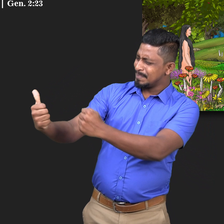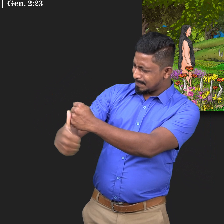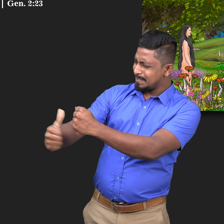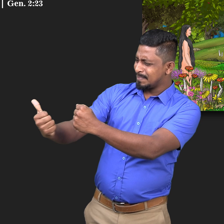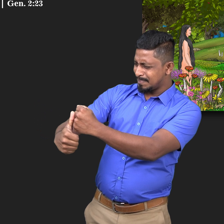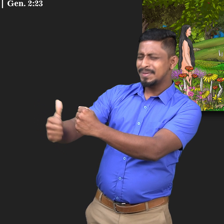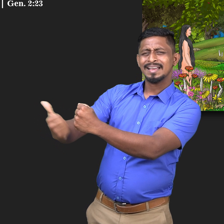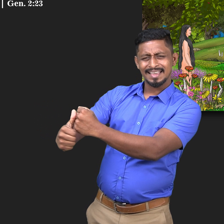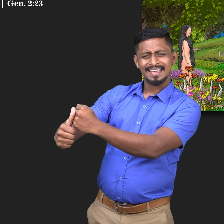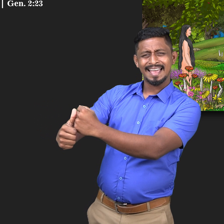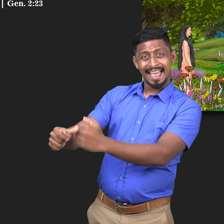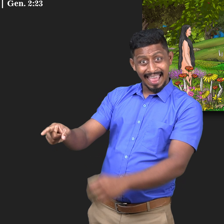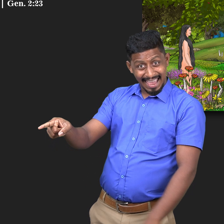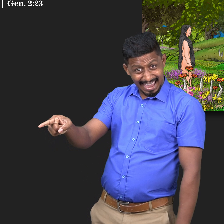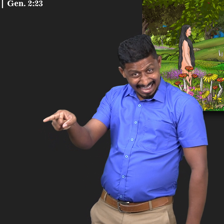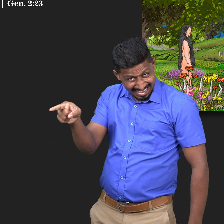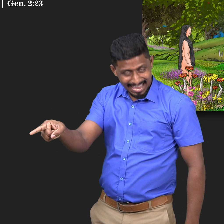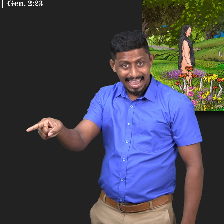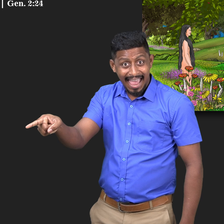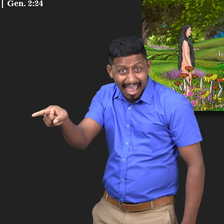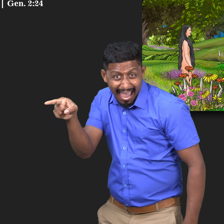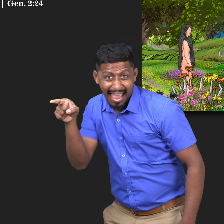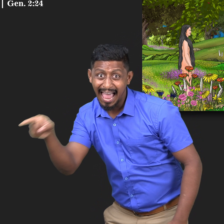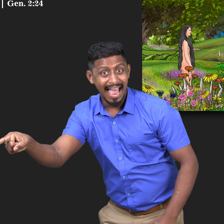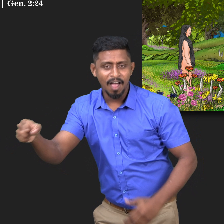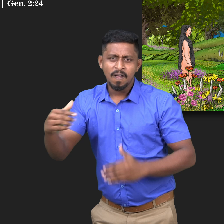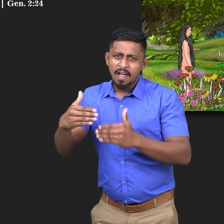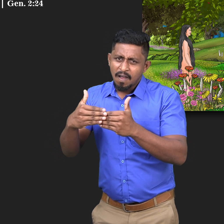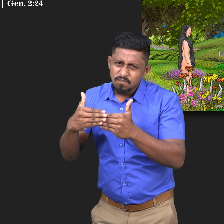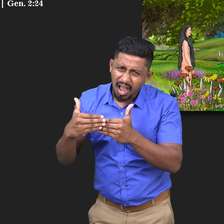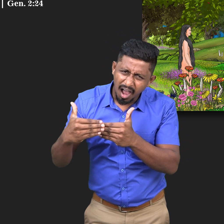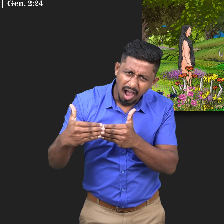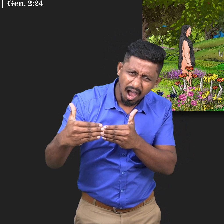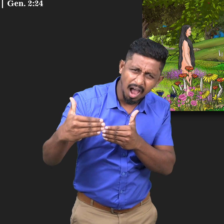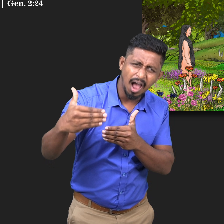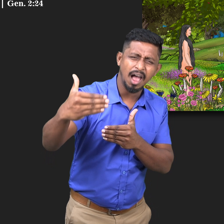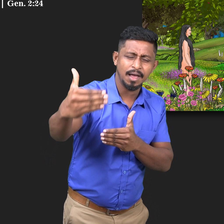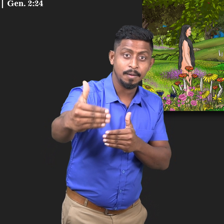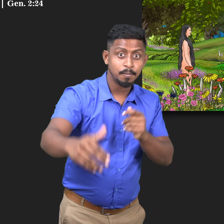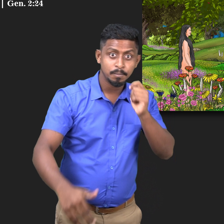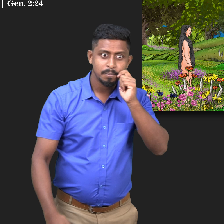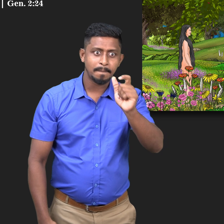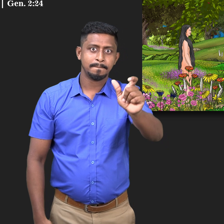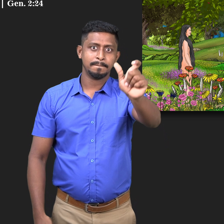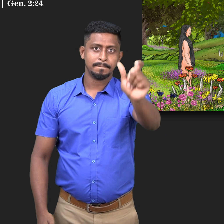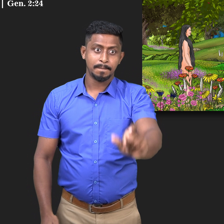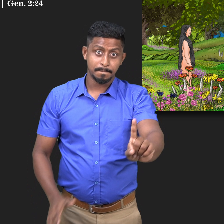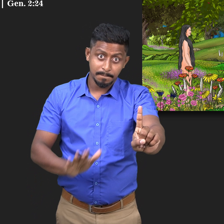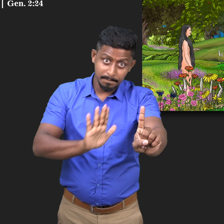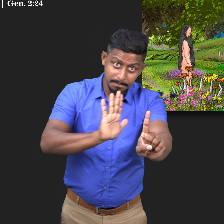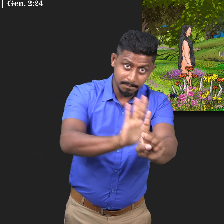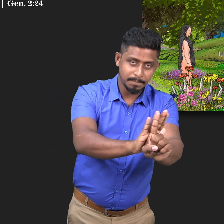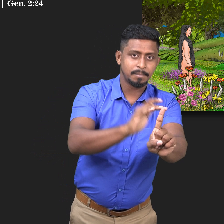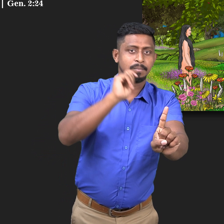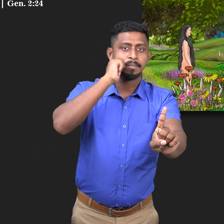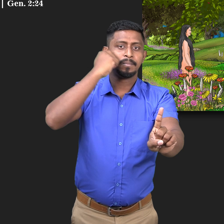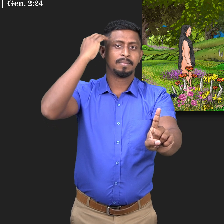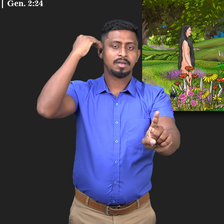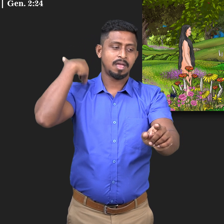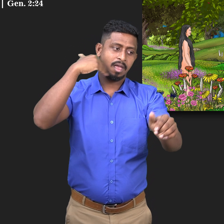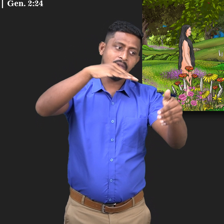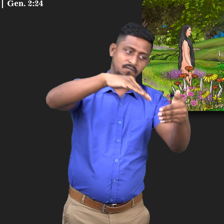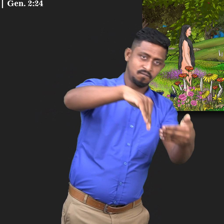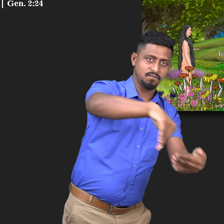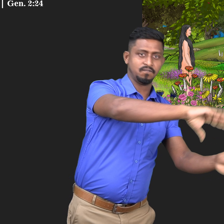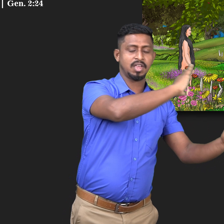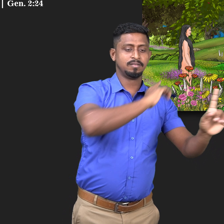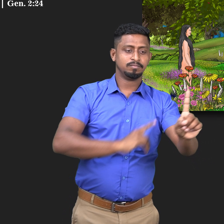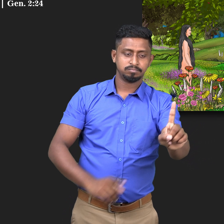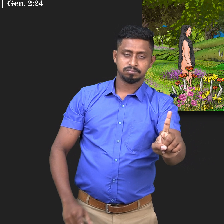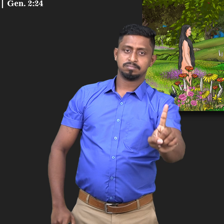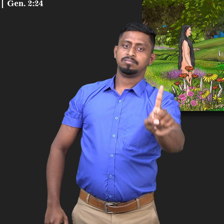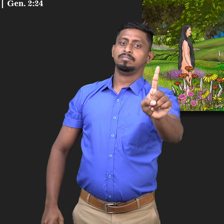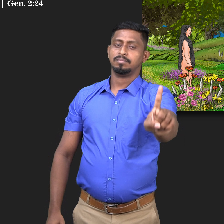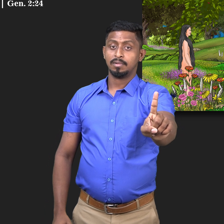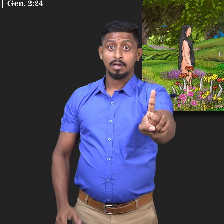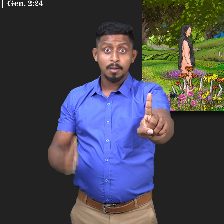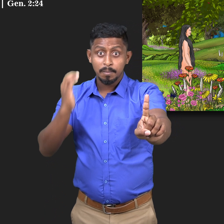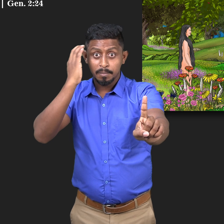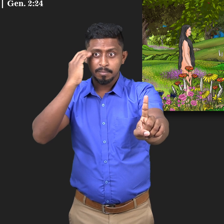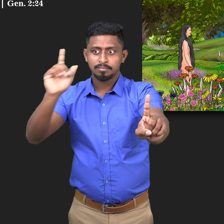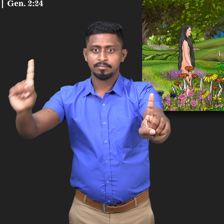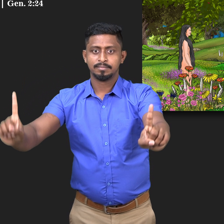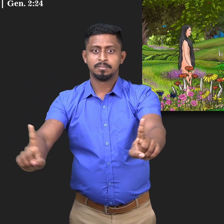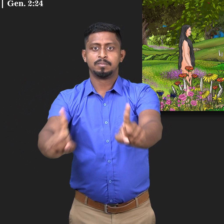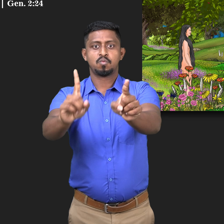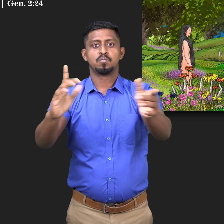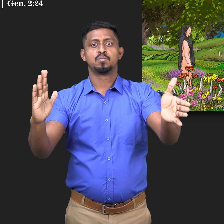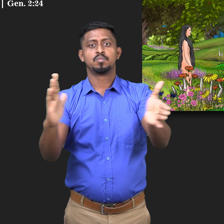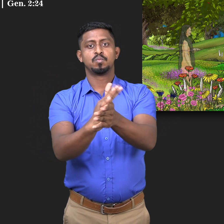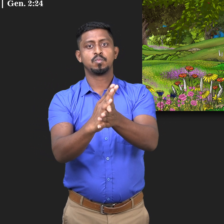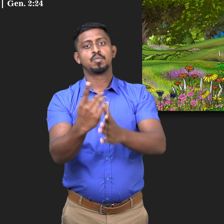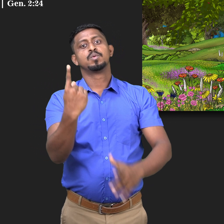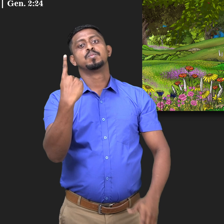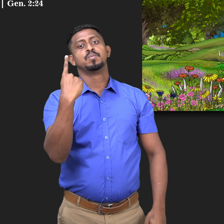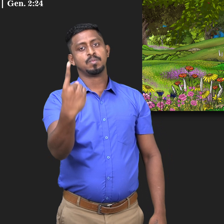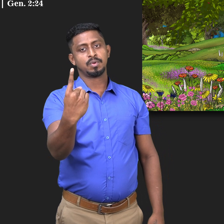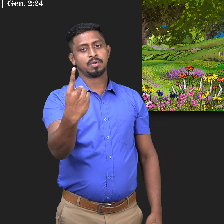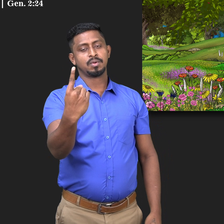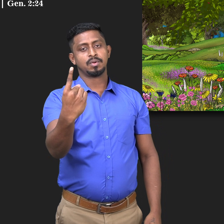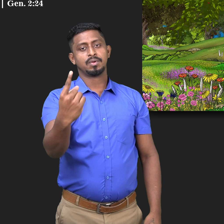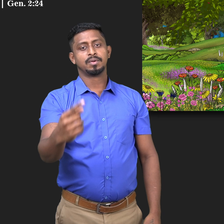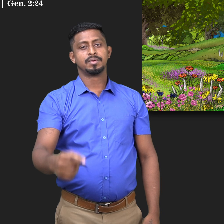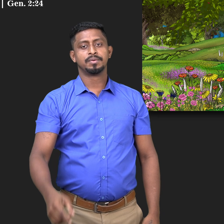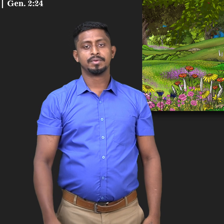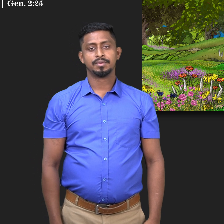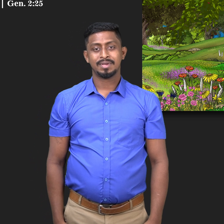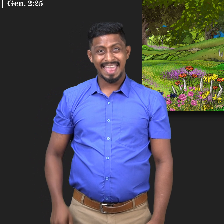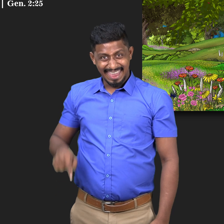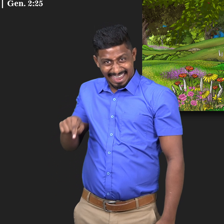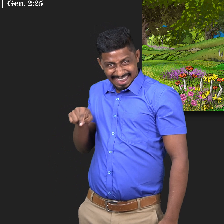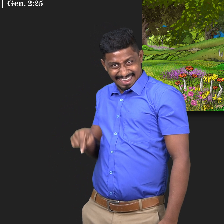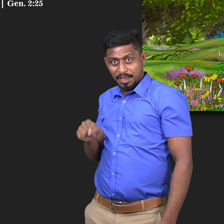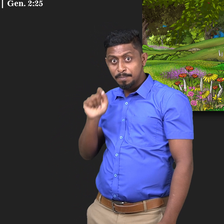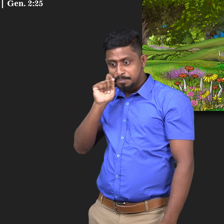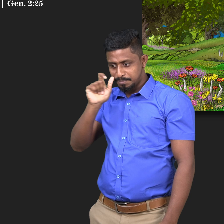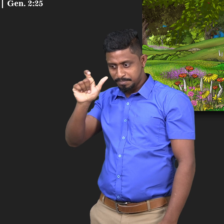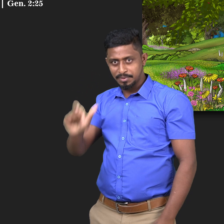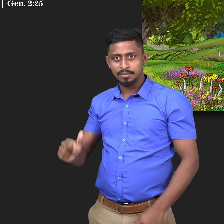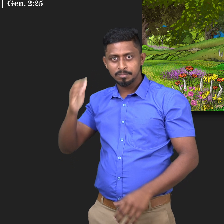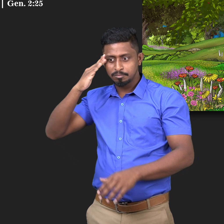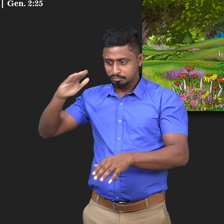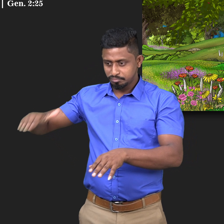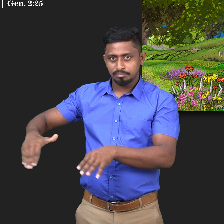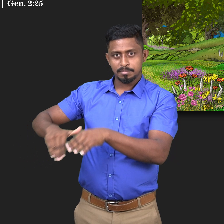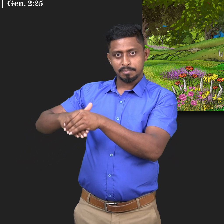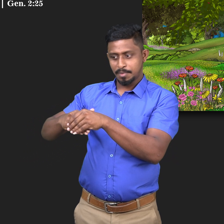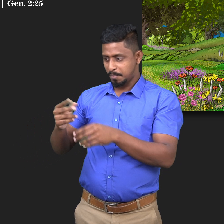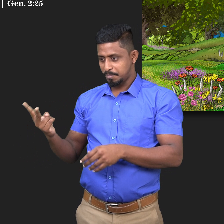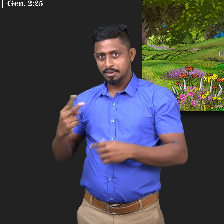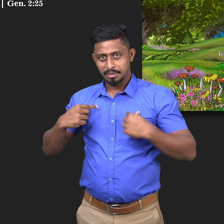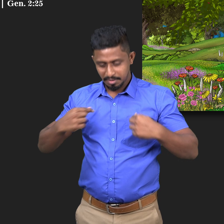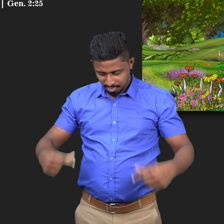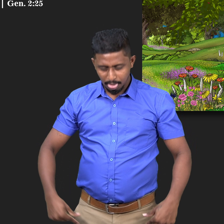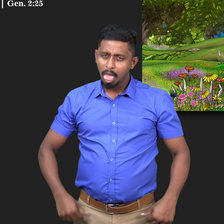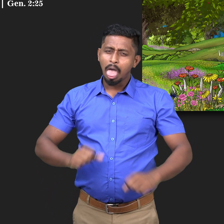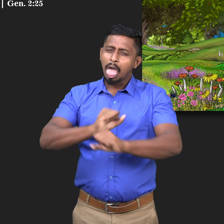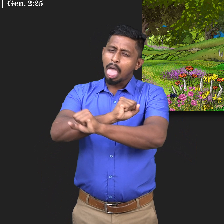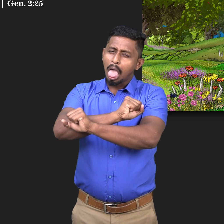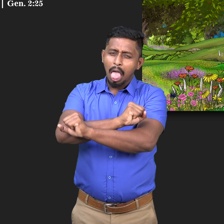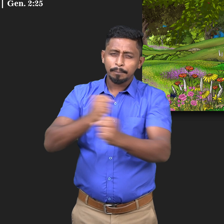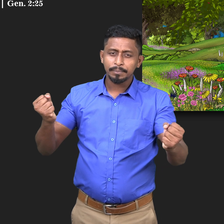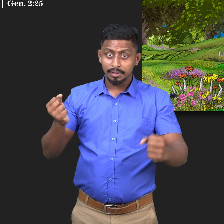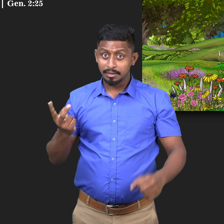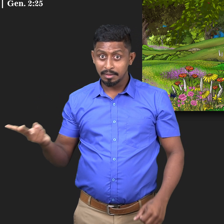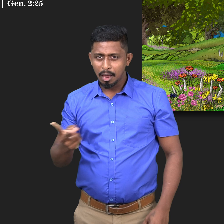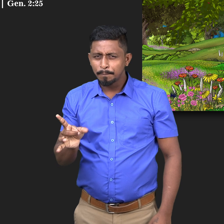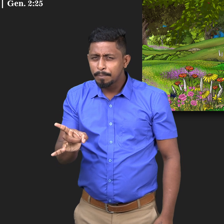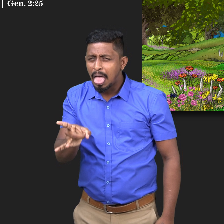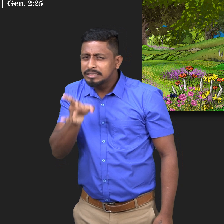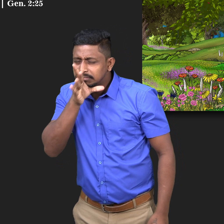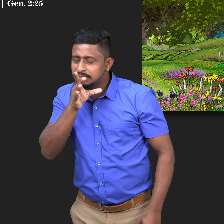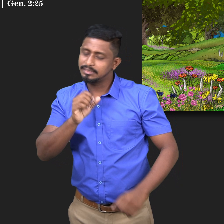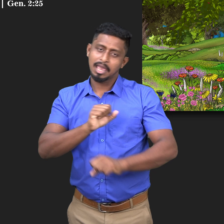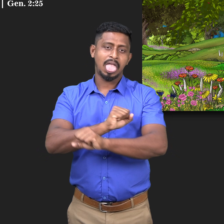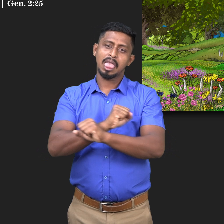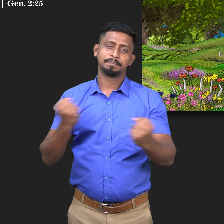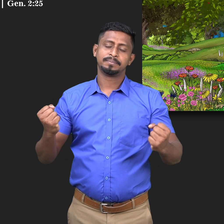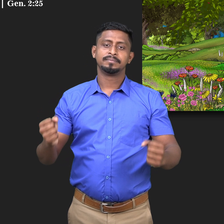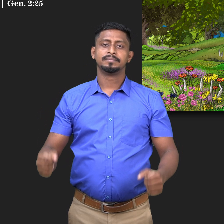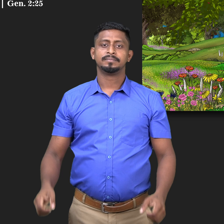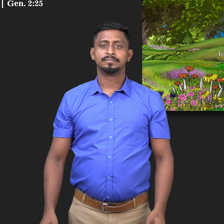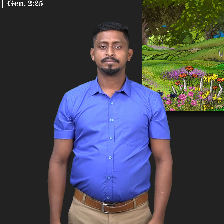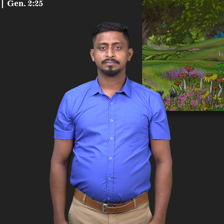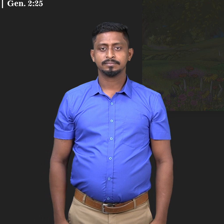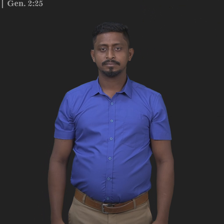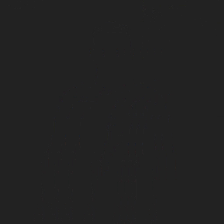For this reason a man will leave his father and mother and be united to his wife, and they will become one flesh. And the man and his wife were both naked, and they were not ashamed.